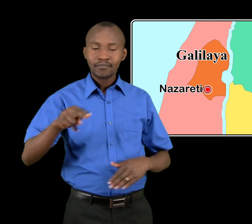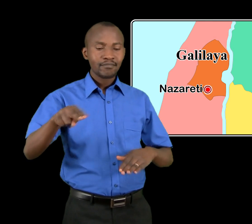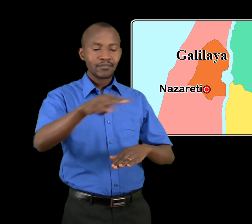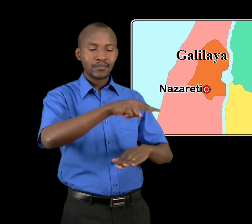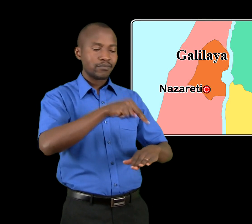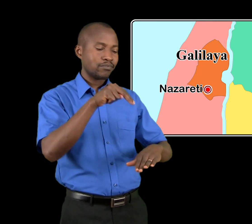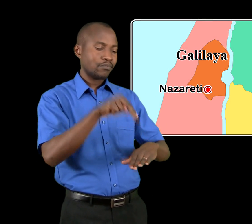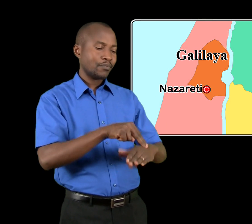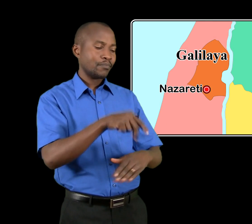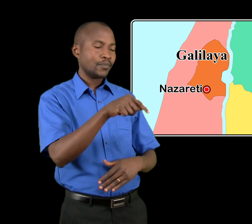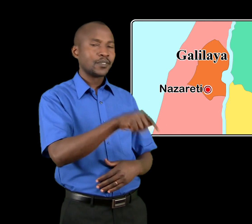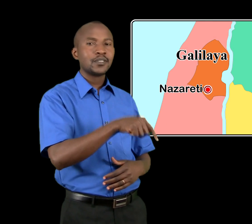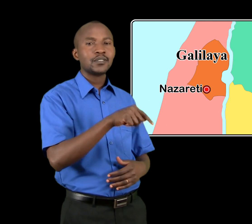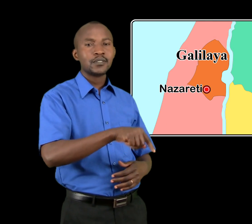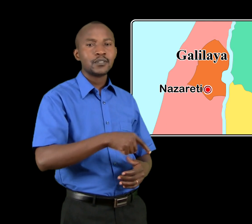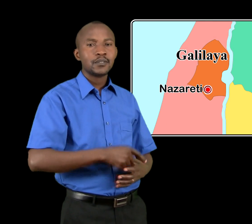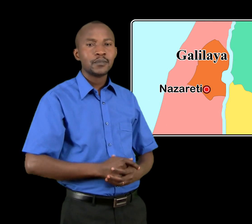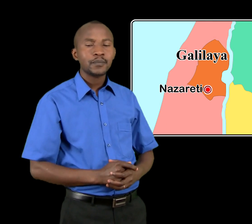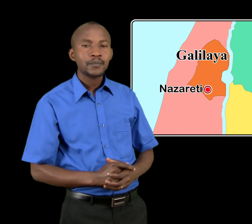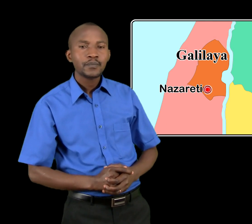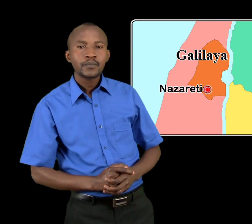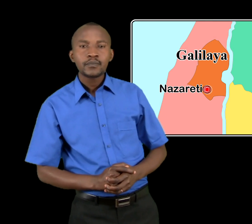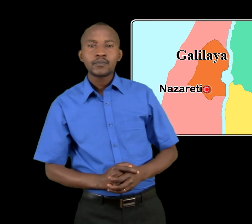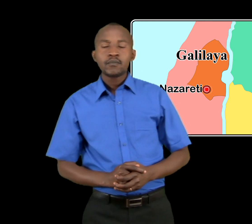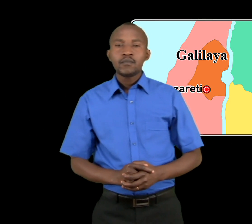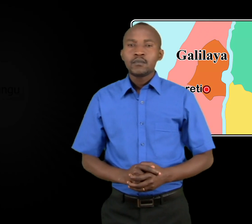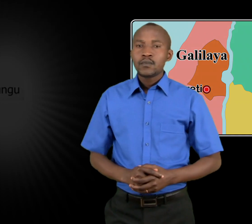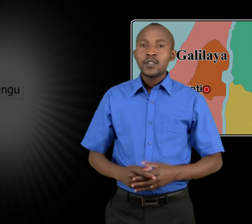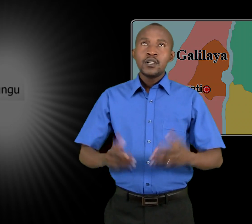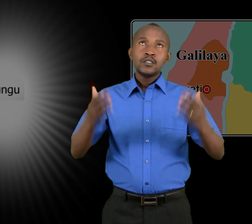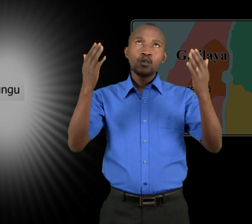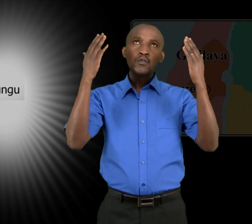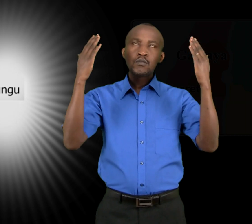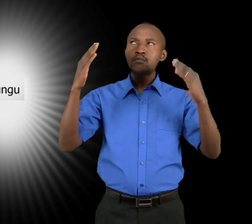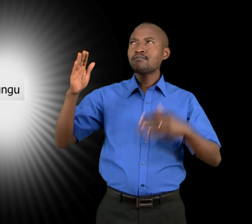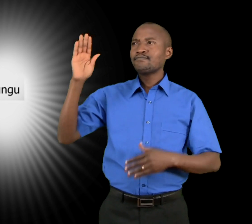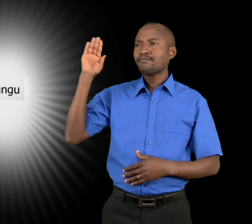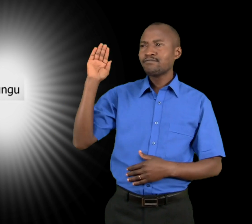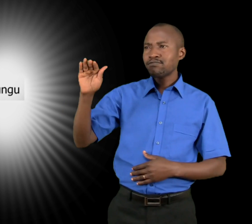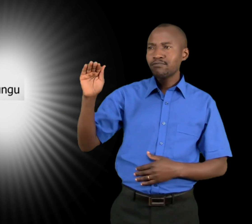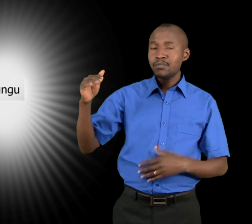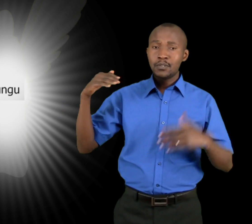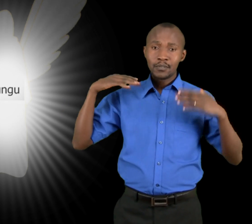And he gave Him the name Jesus.